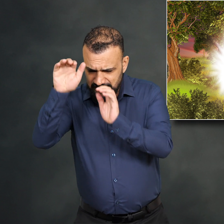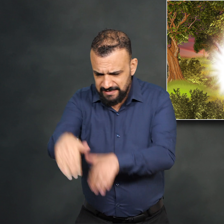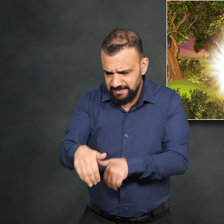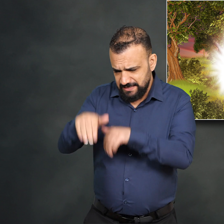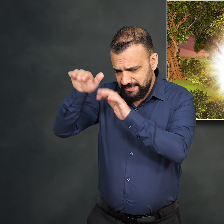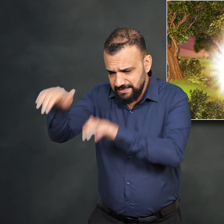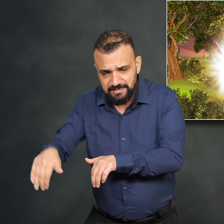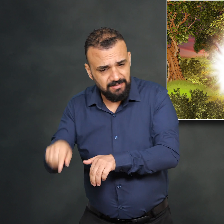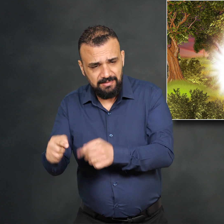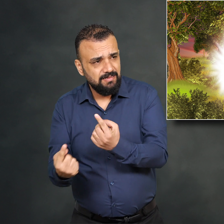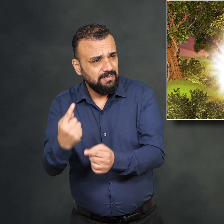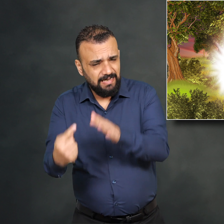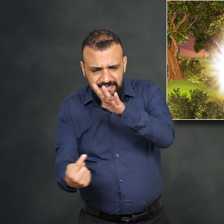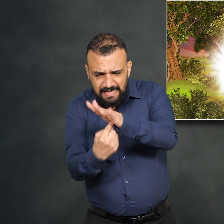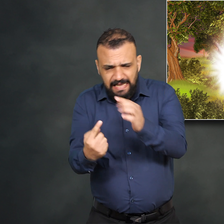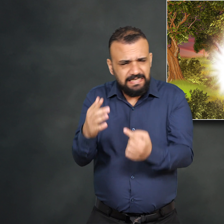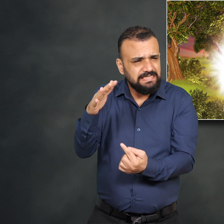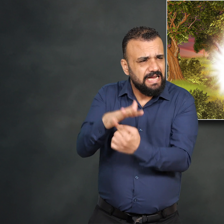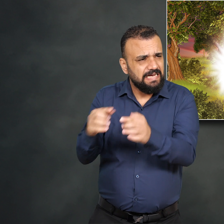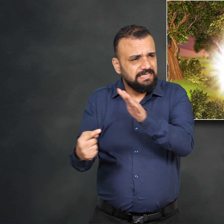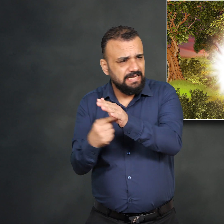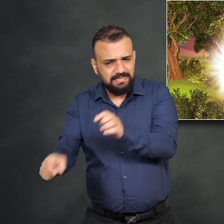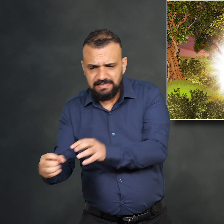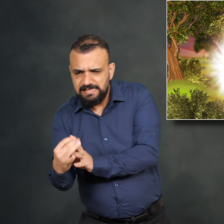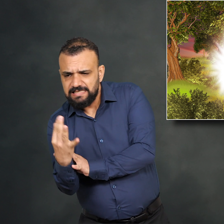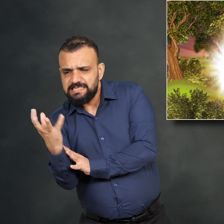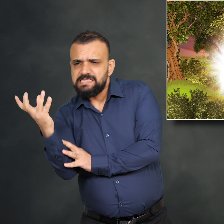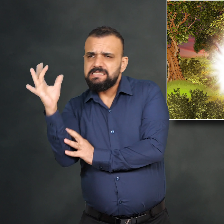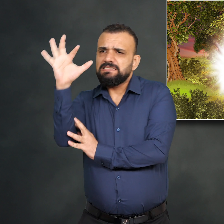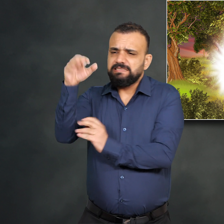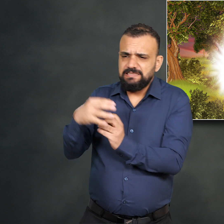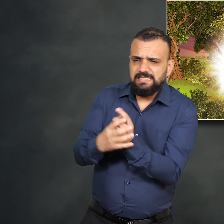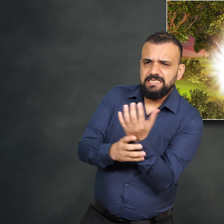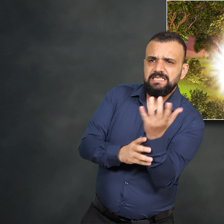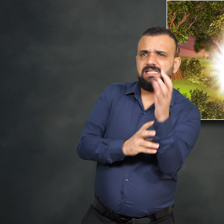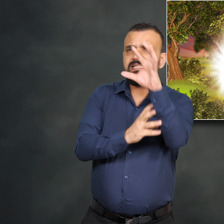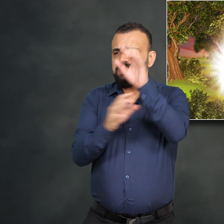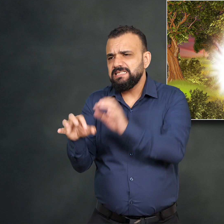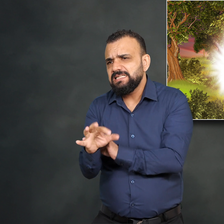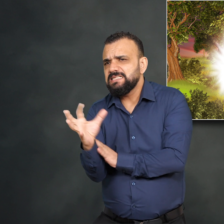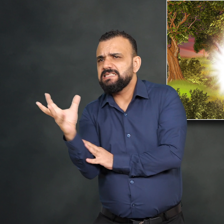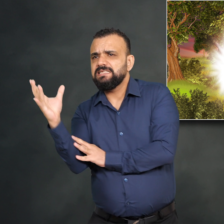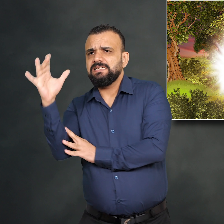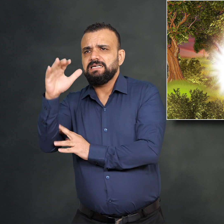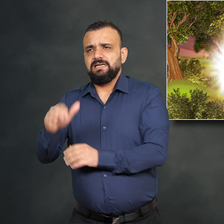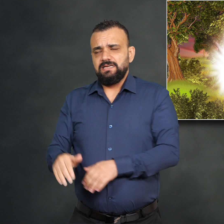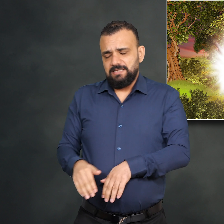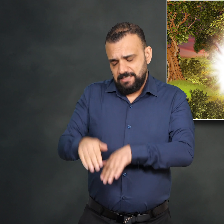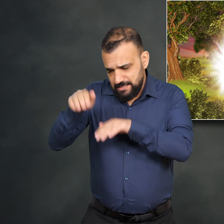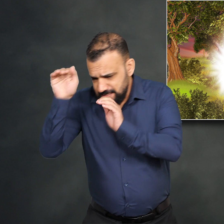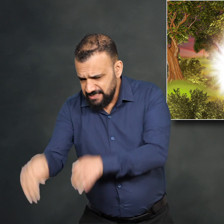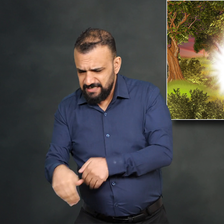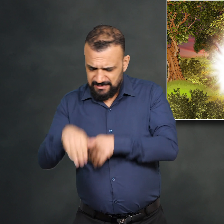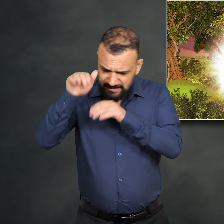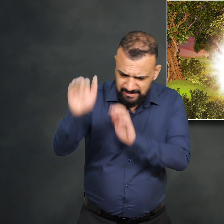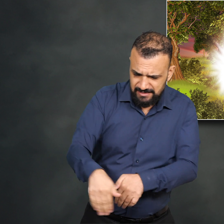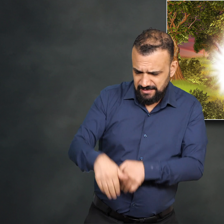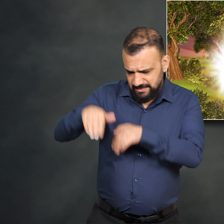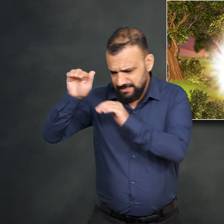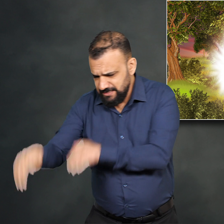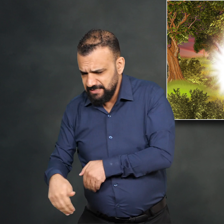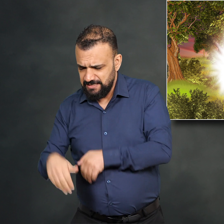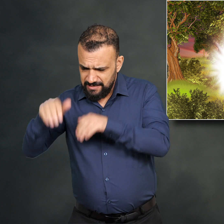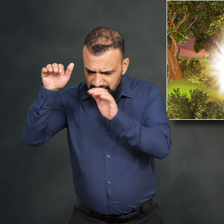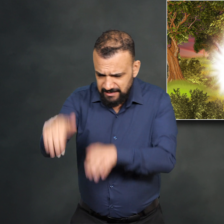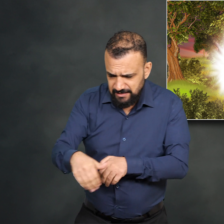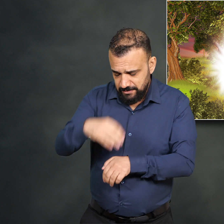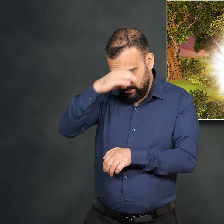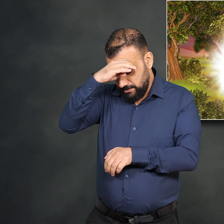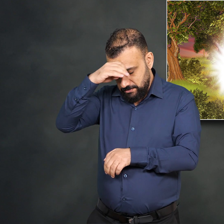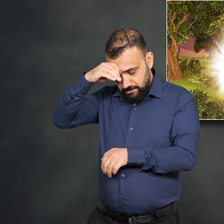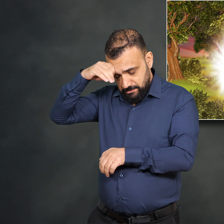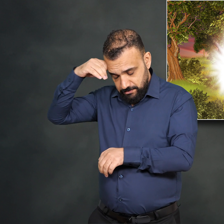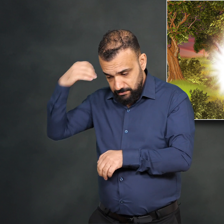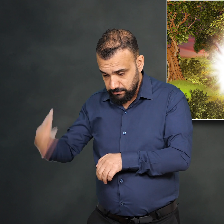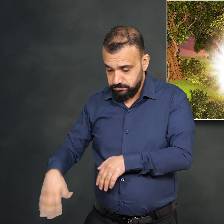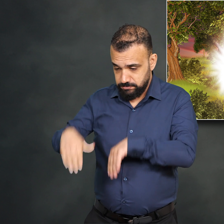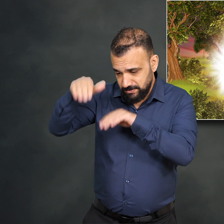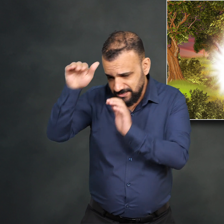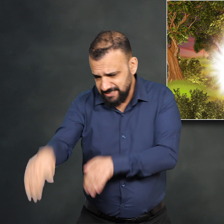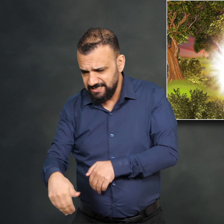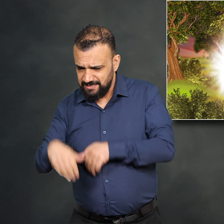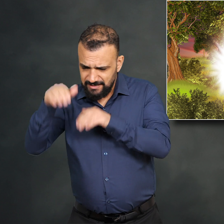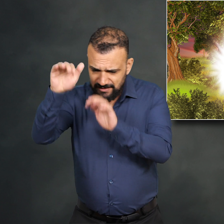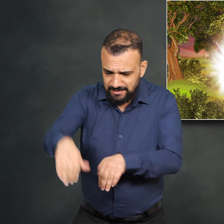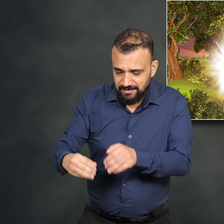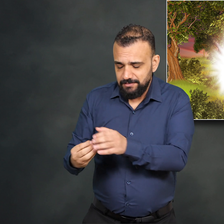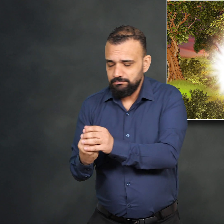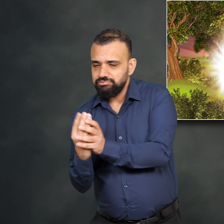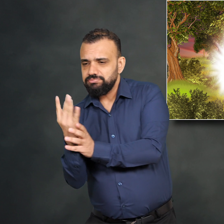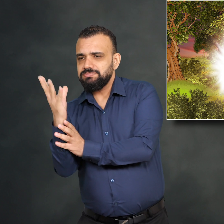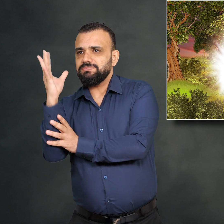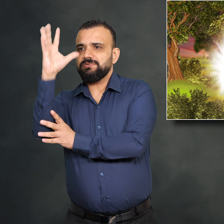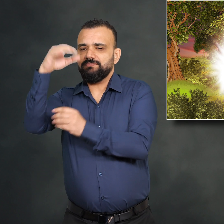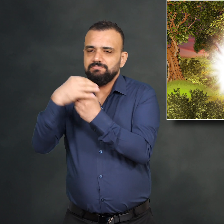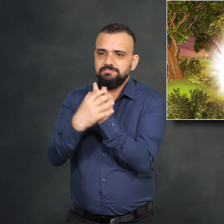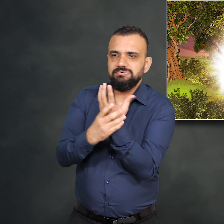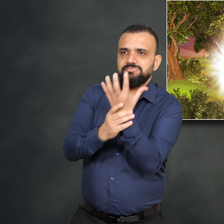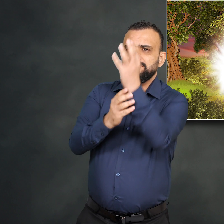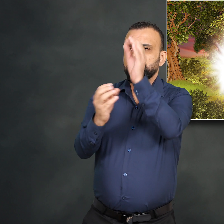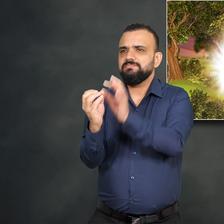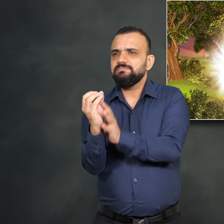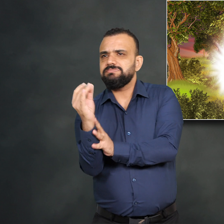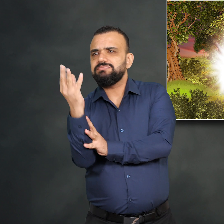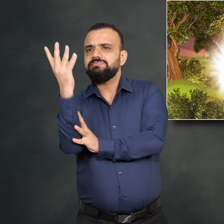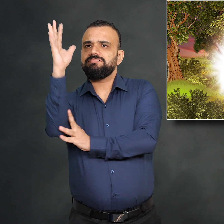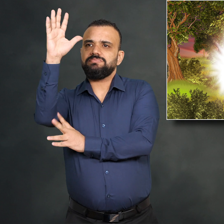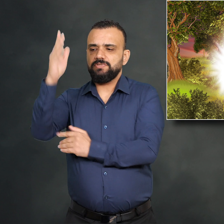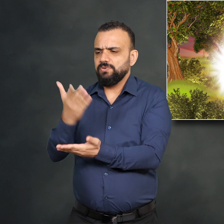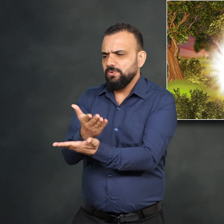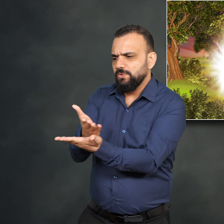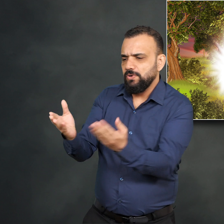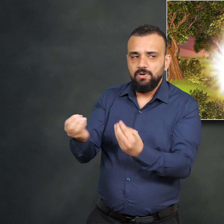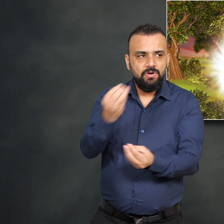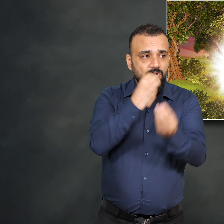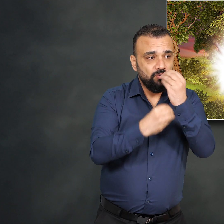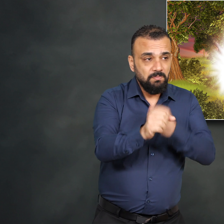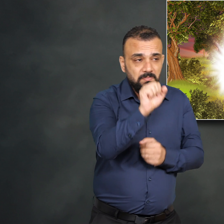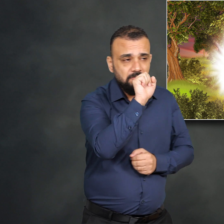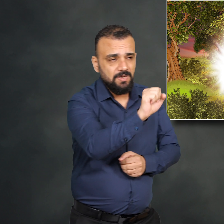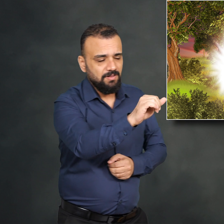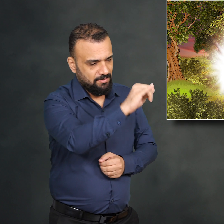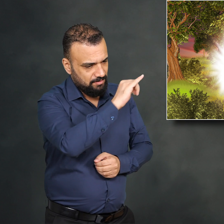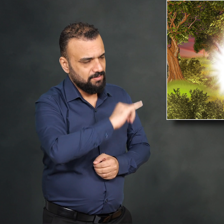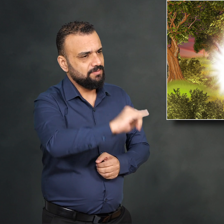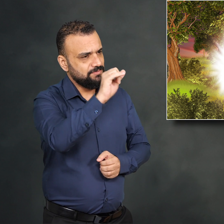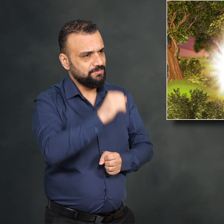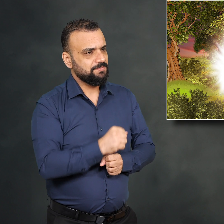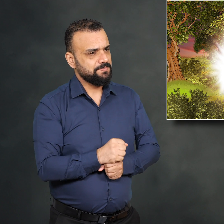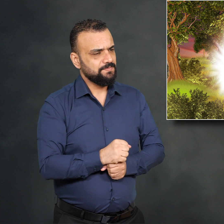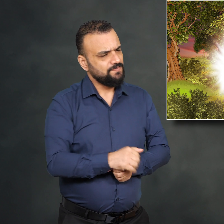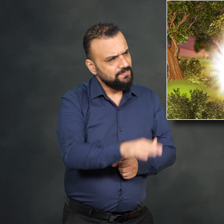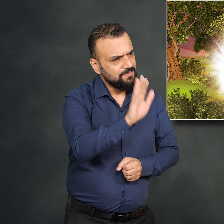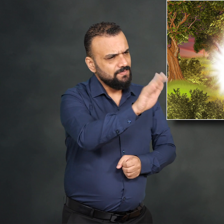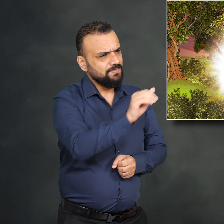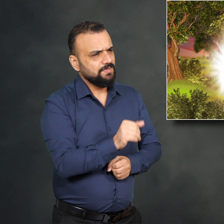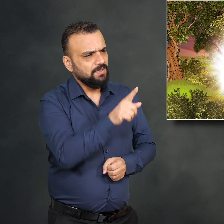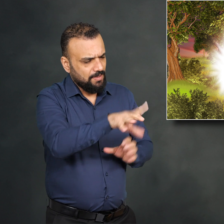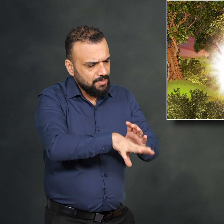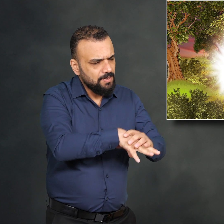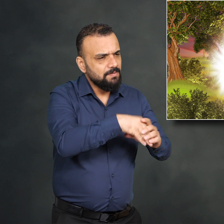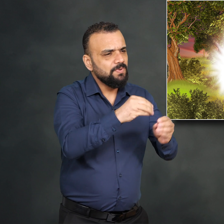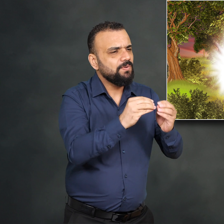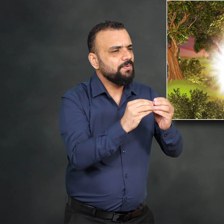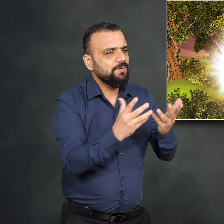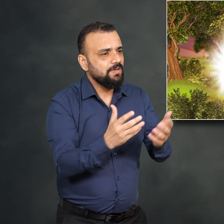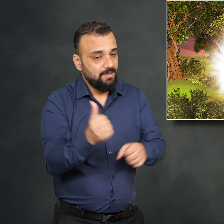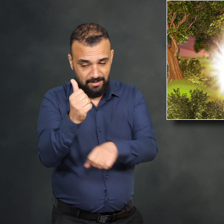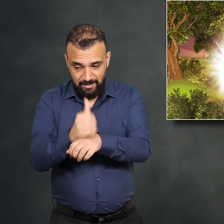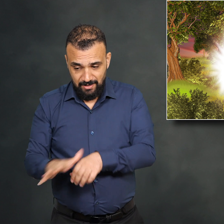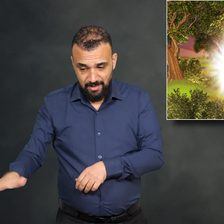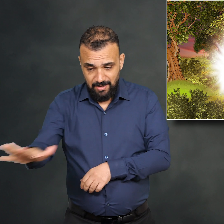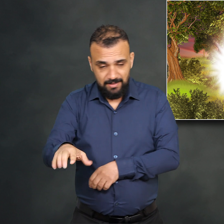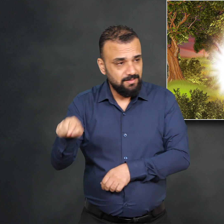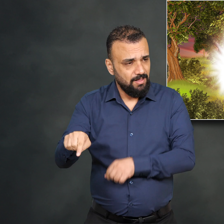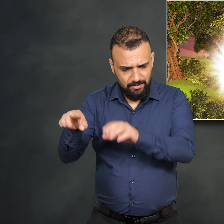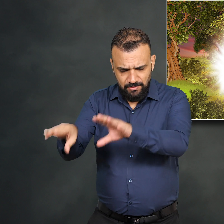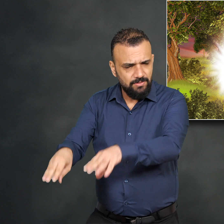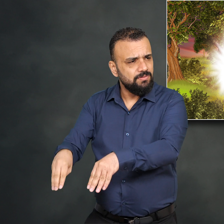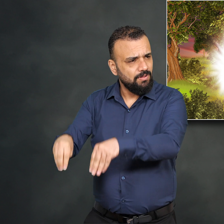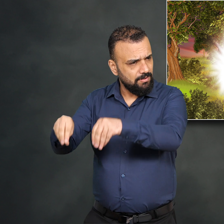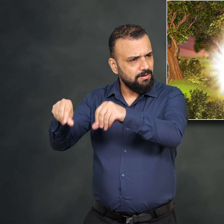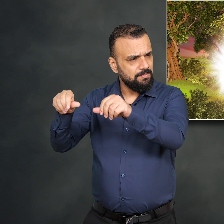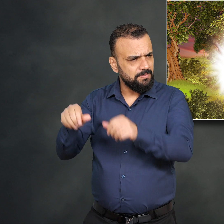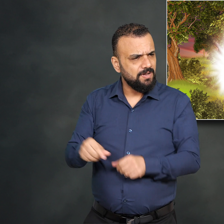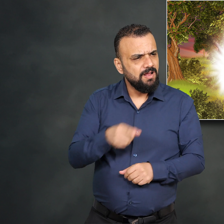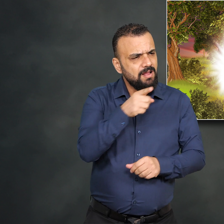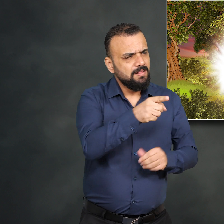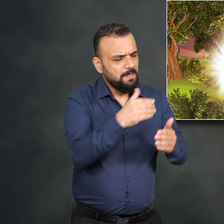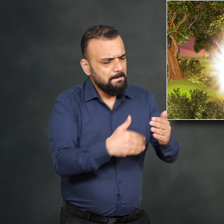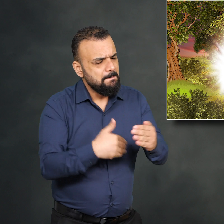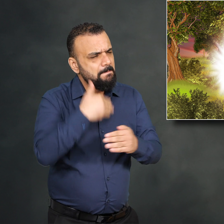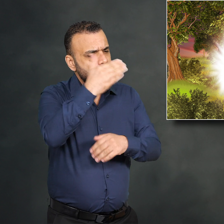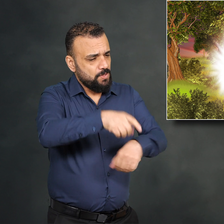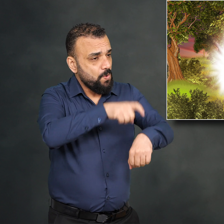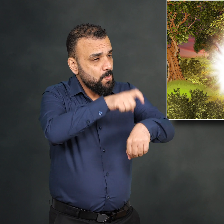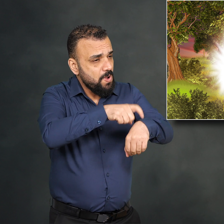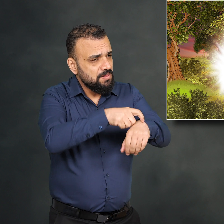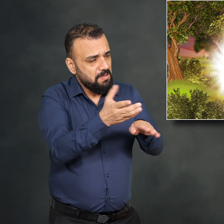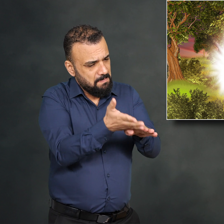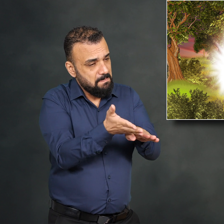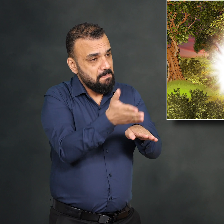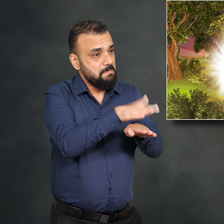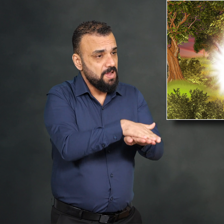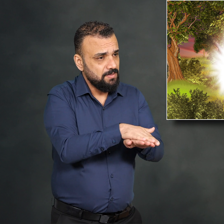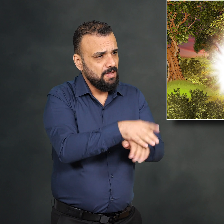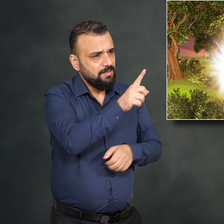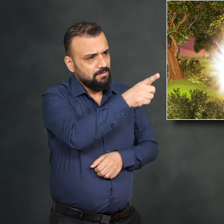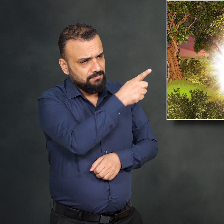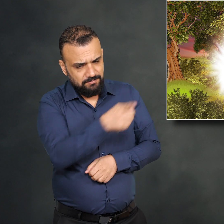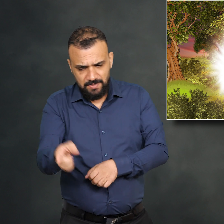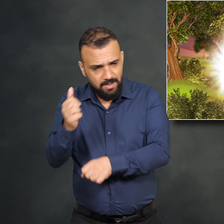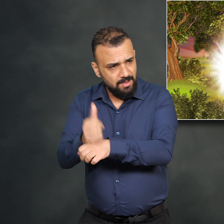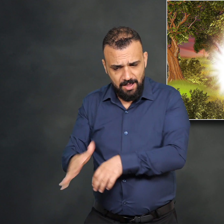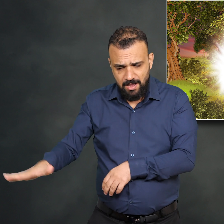Both thorns and thistles it will yield for you, and you will eat the plants of the field. By the sweat of your brow you will eat your bread, until you return to the ground— because out of it were you taken.